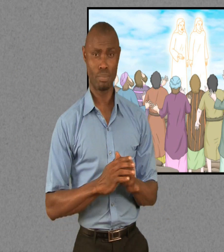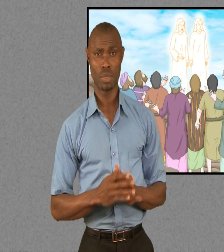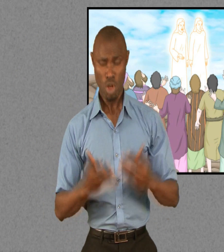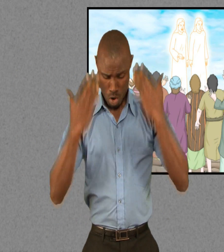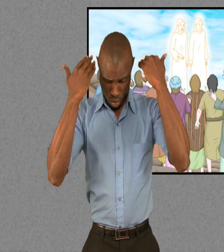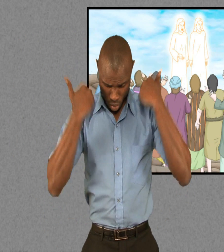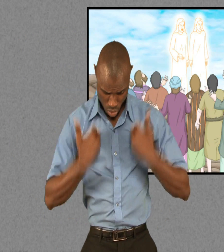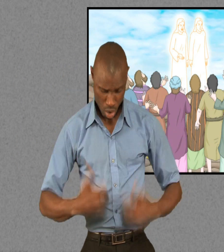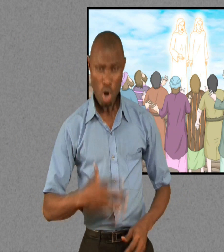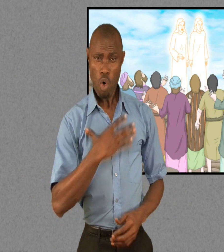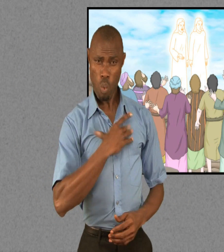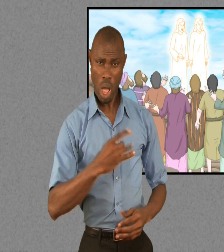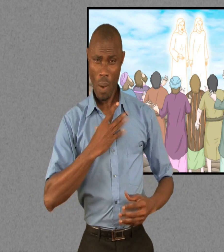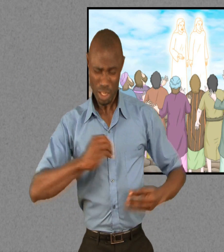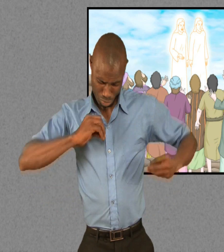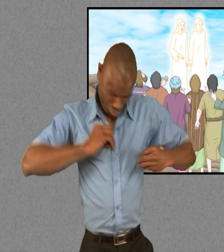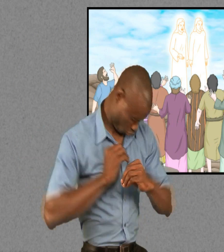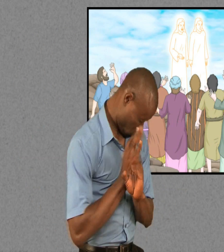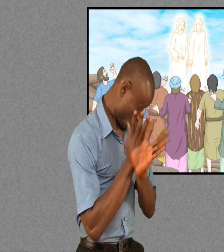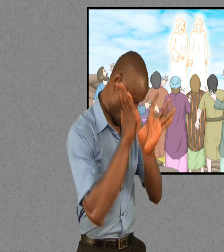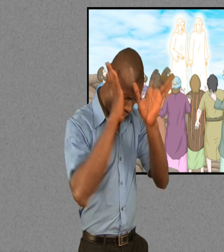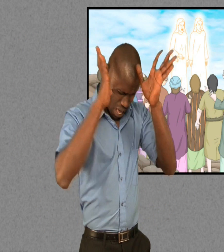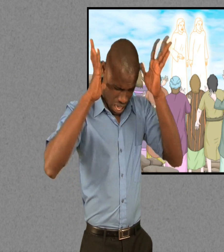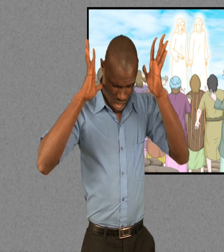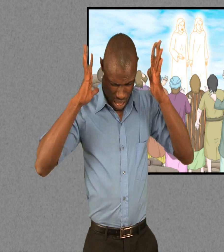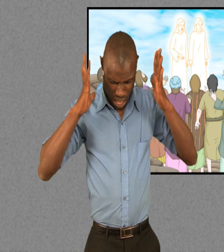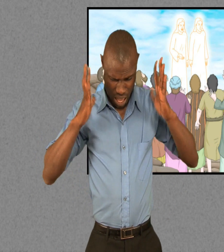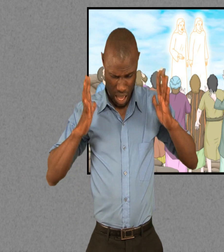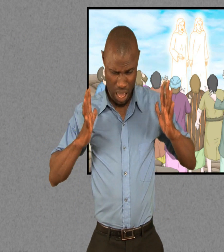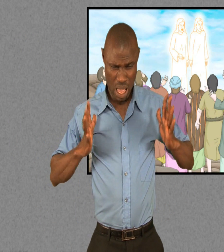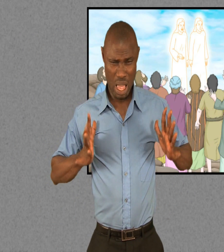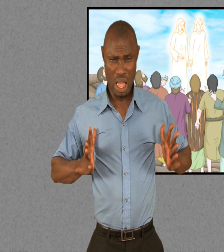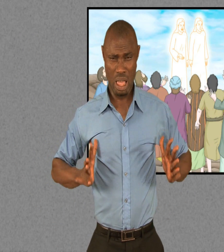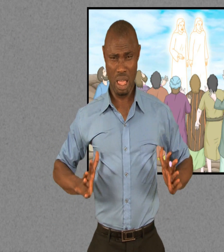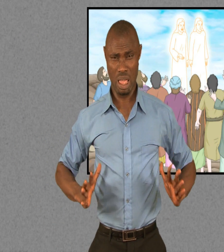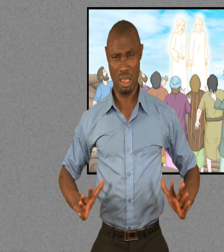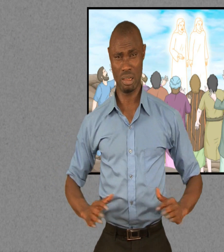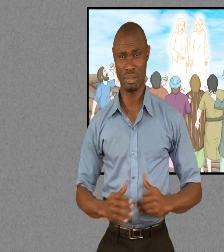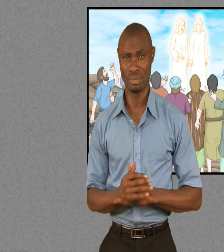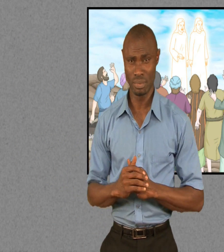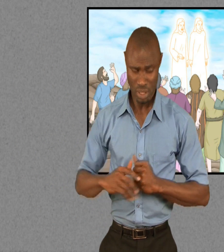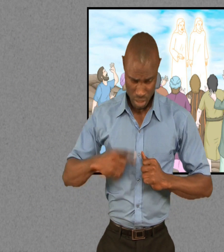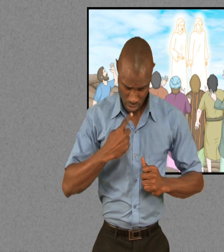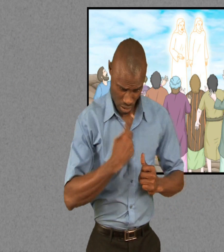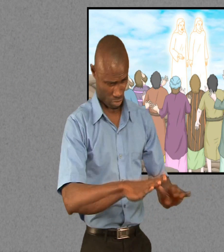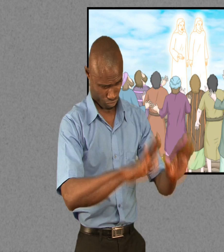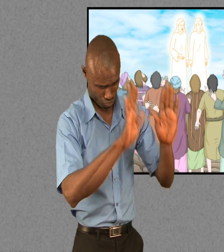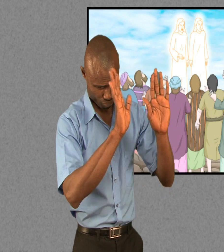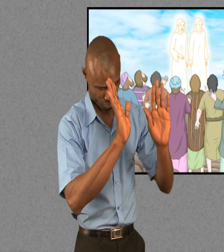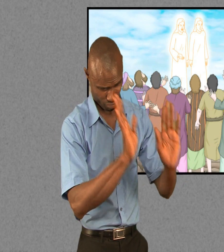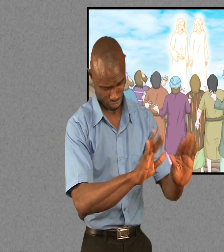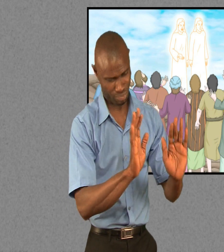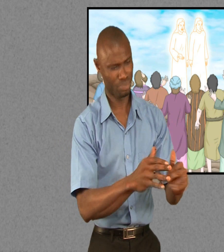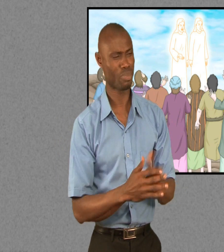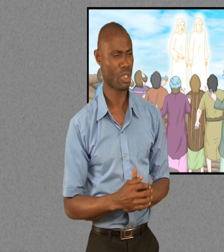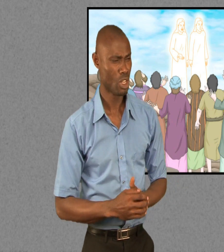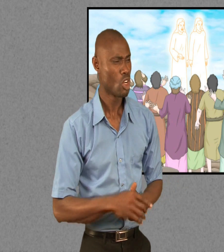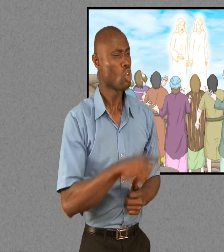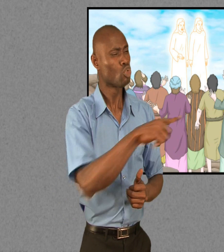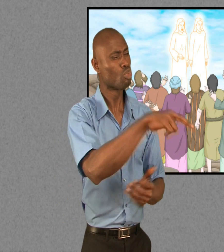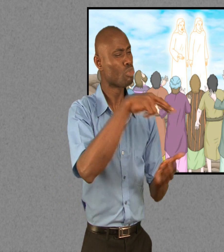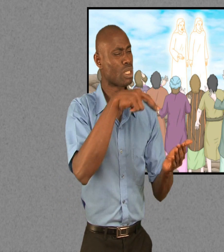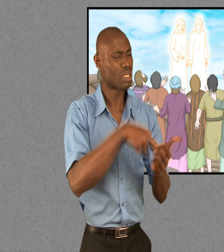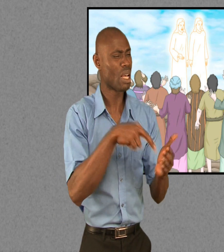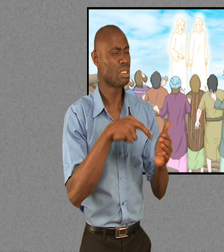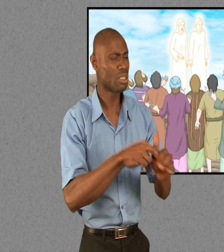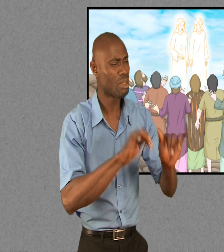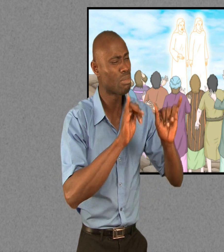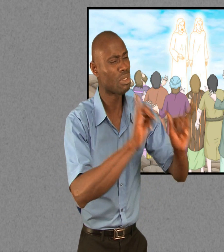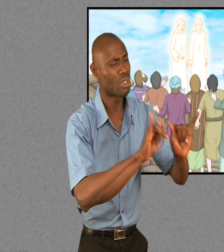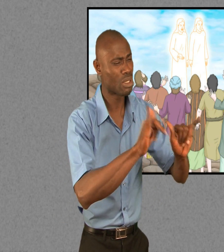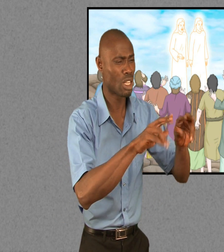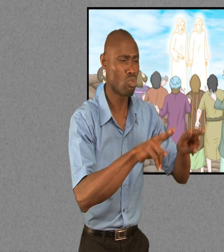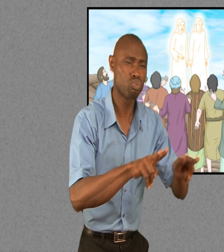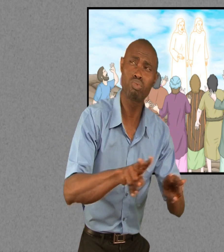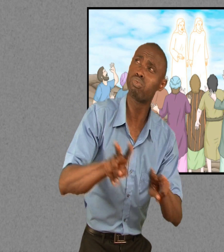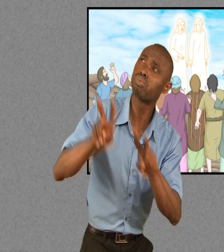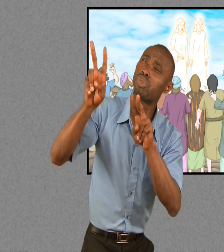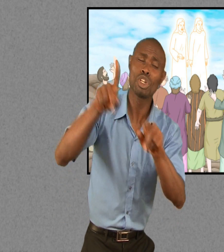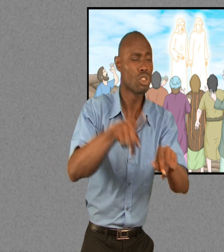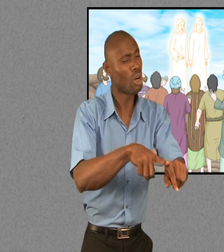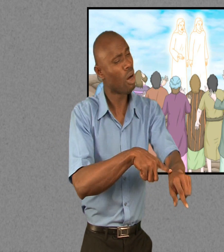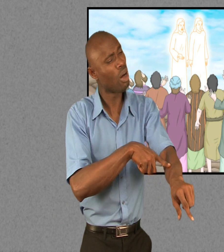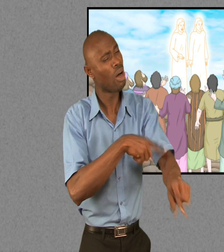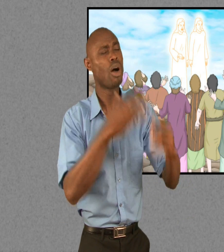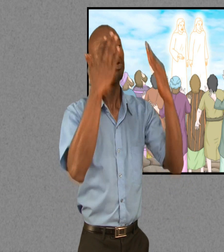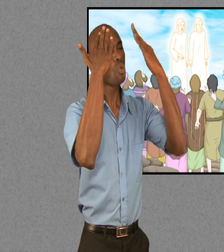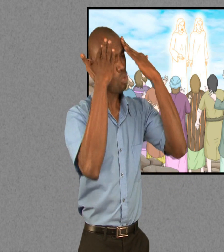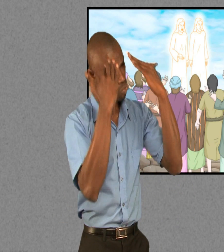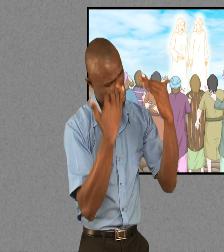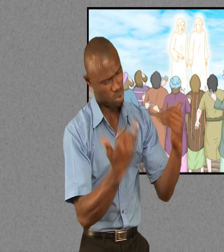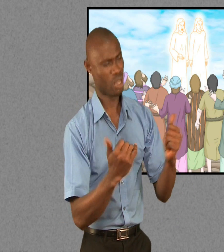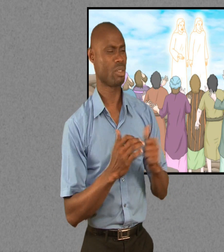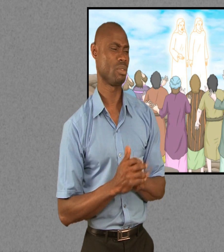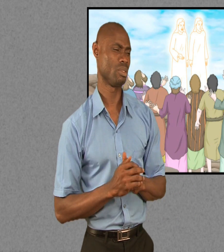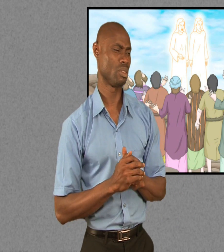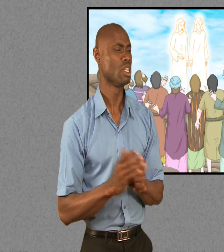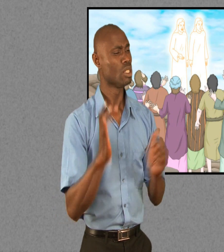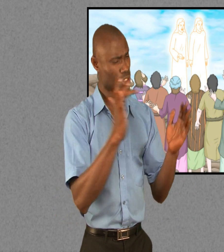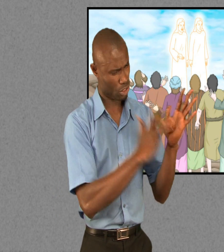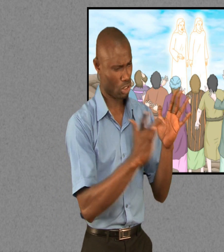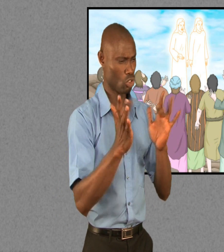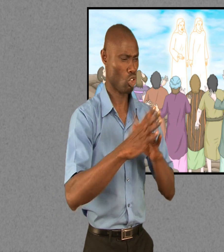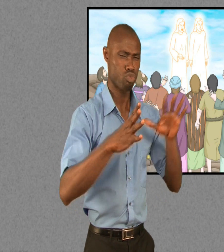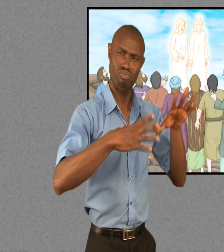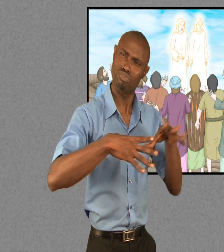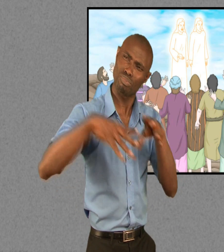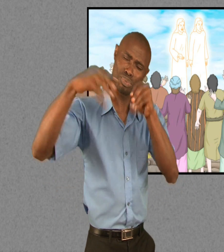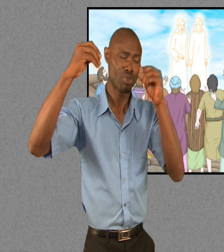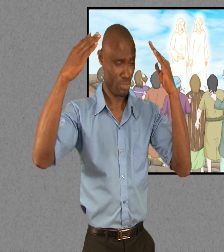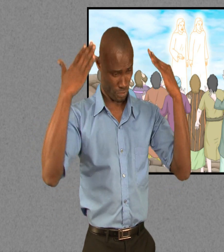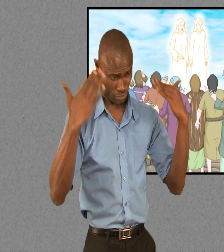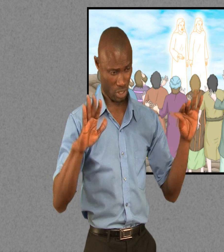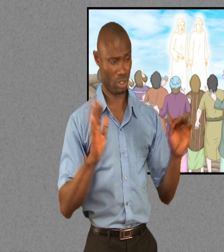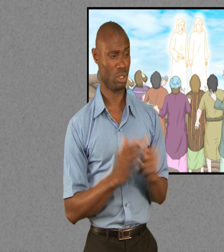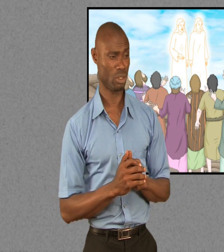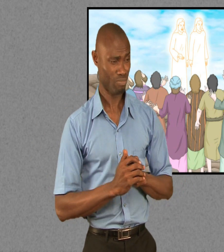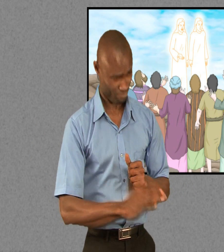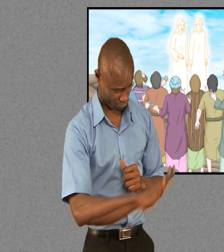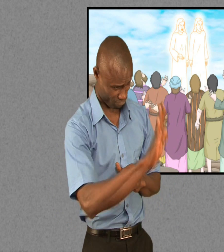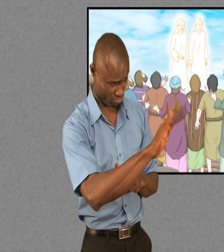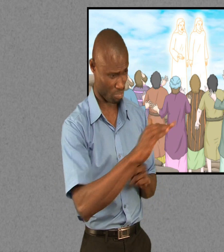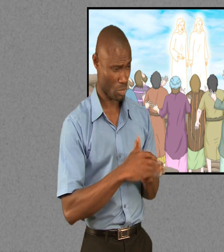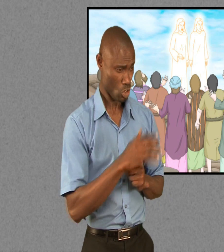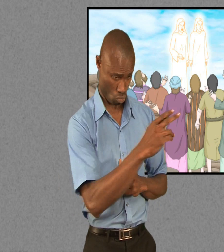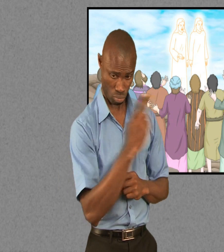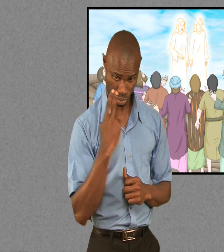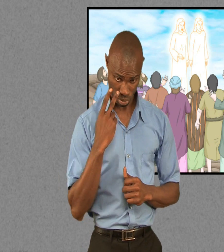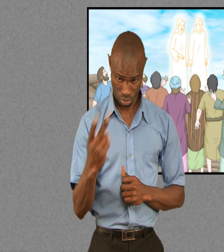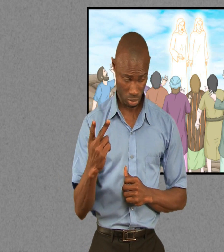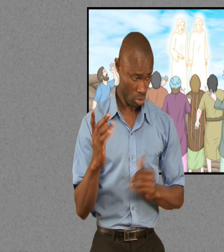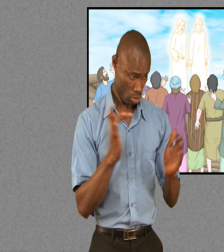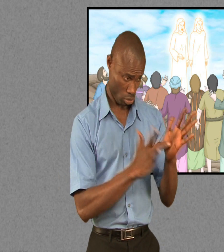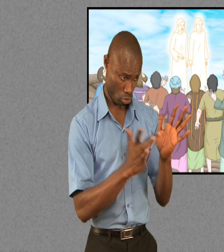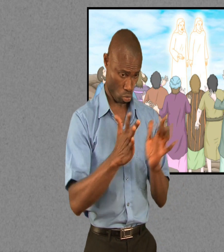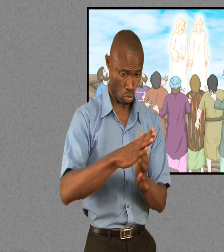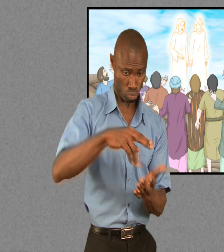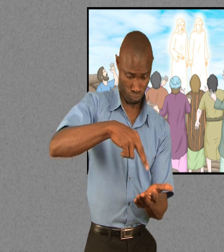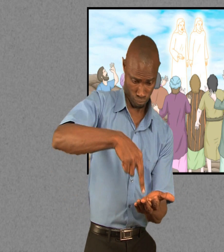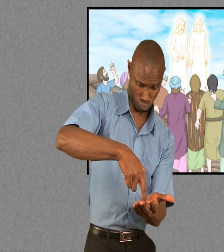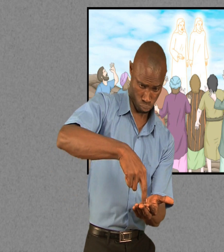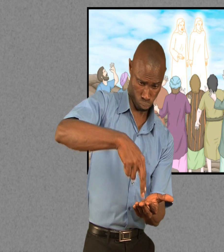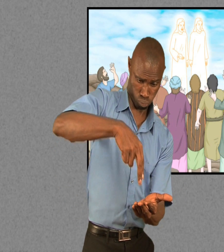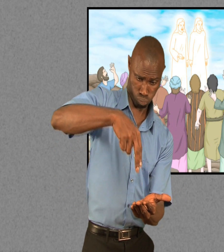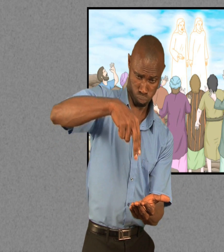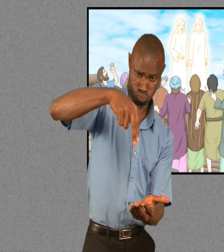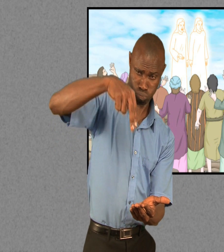“Men of Galilee,” they said, “why do you stand here looking into the sky?